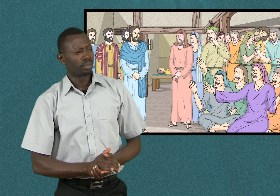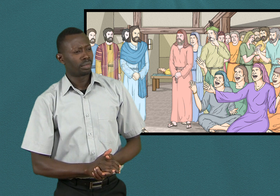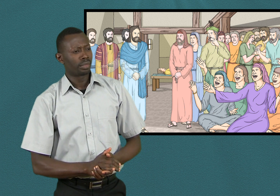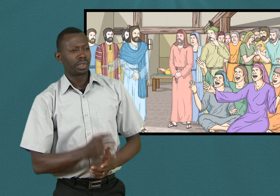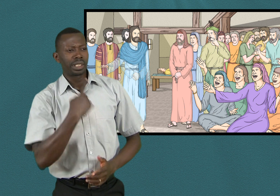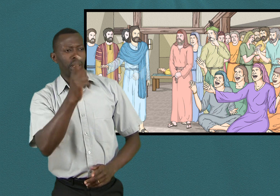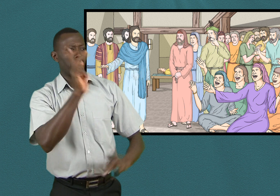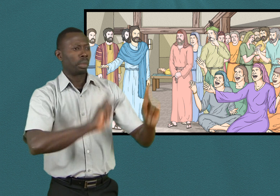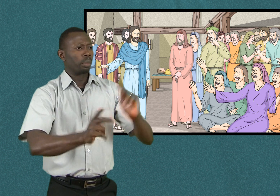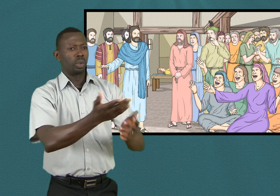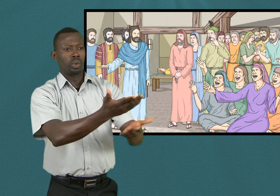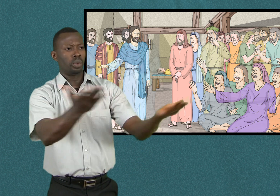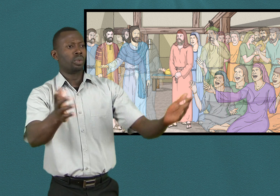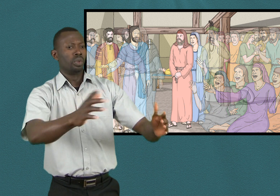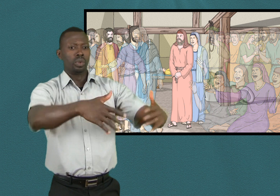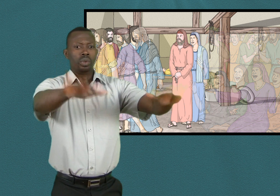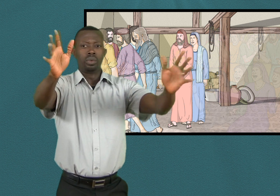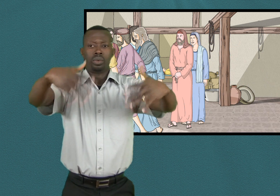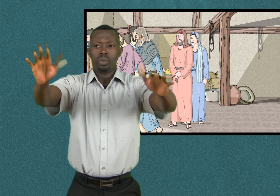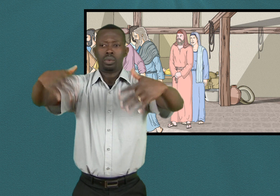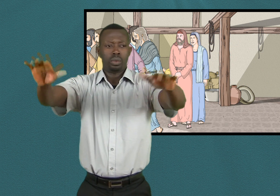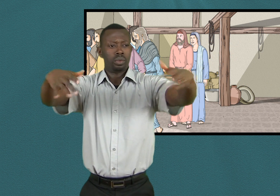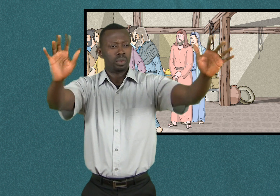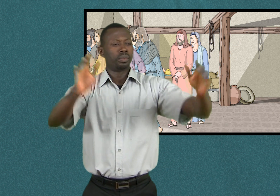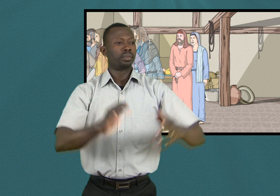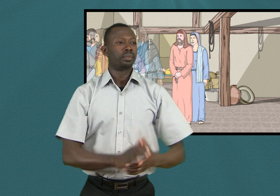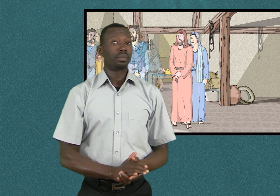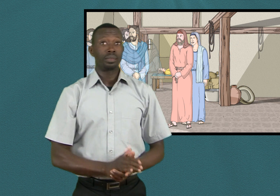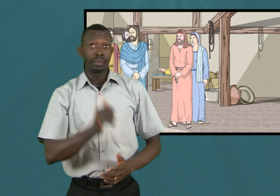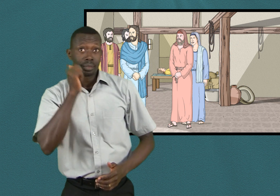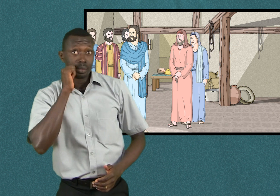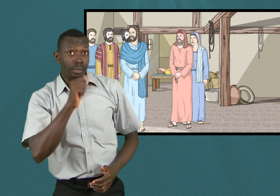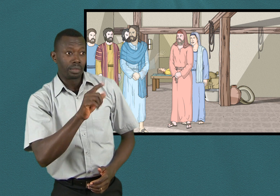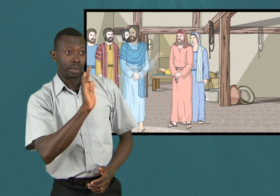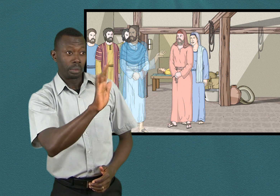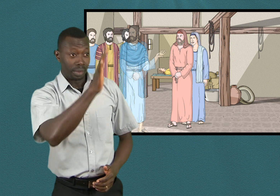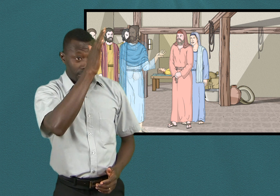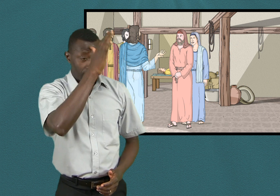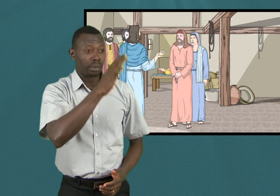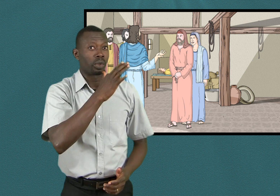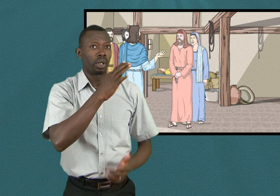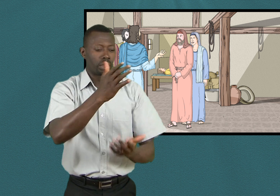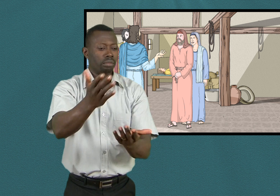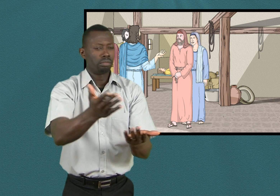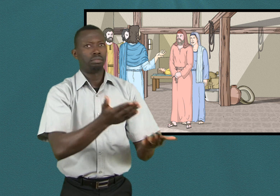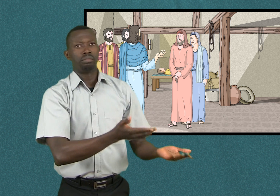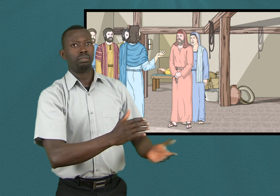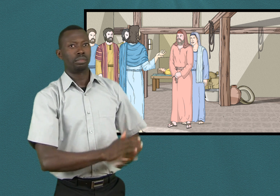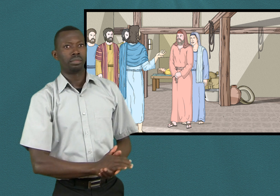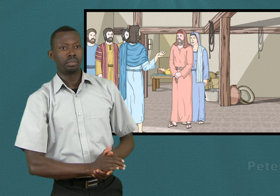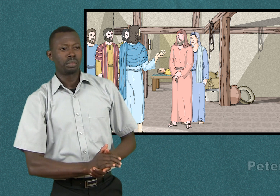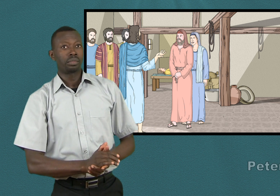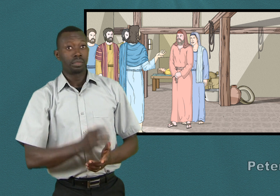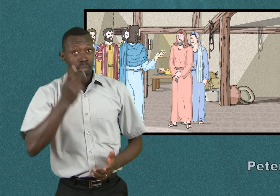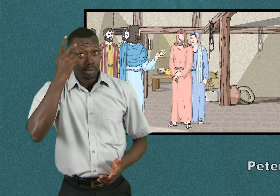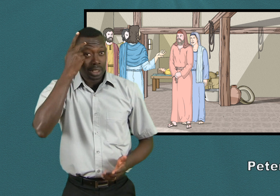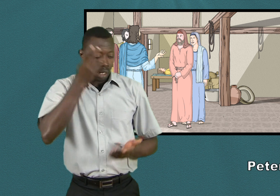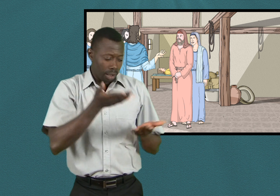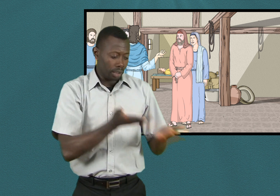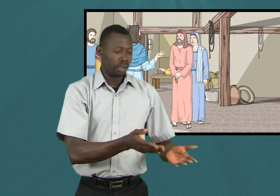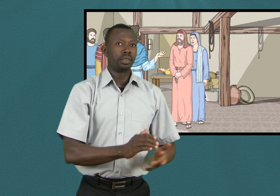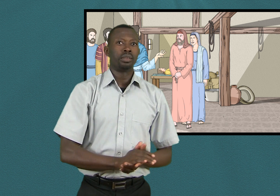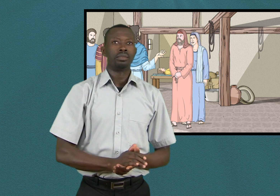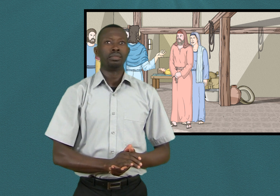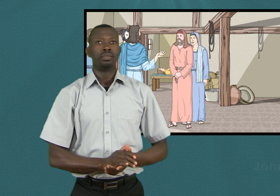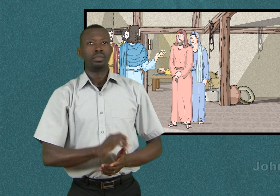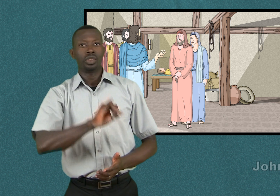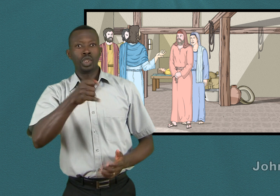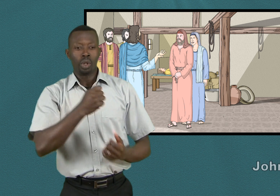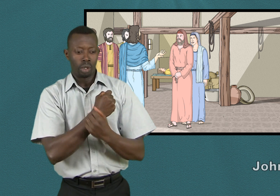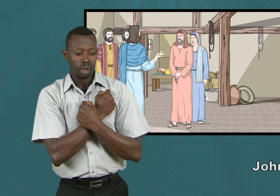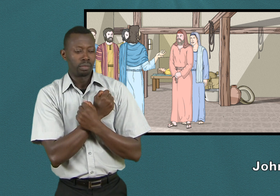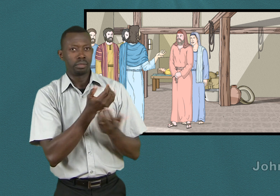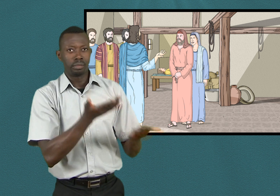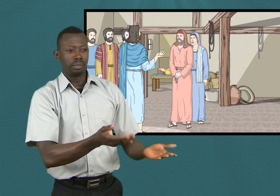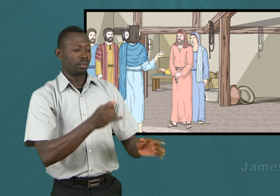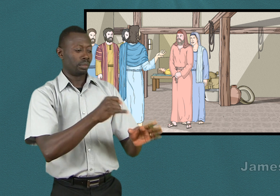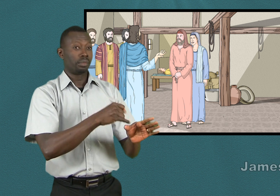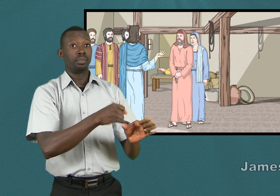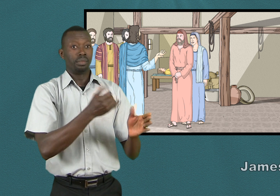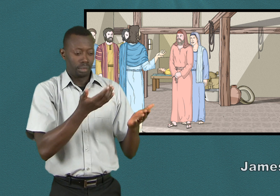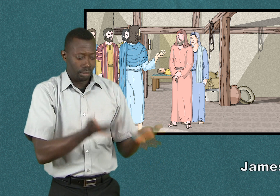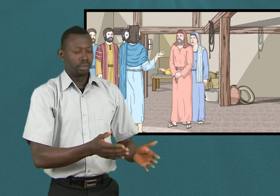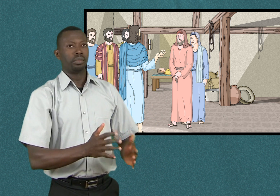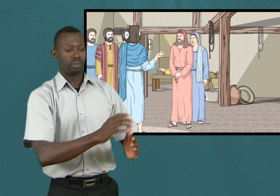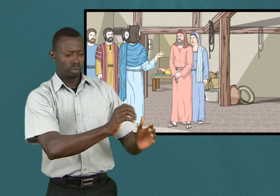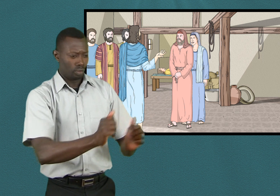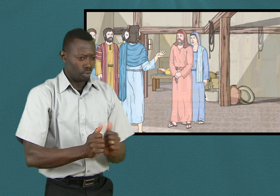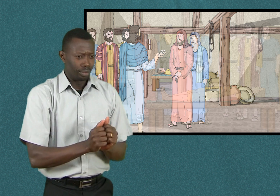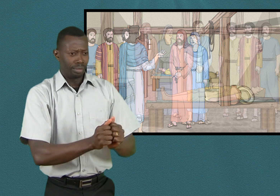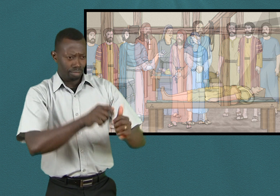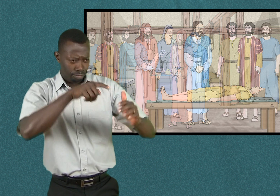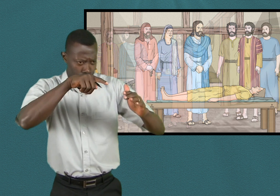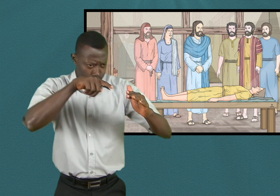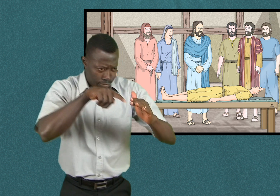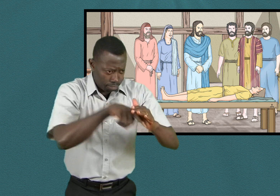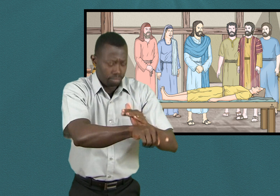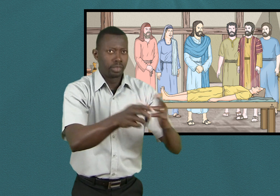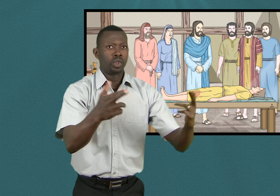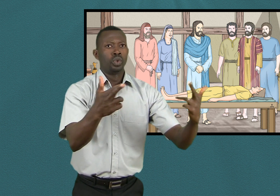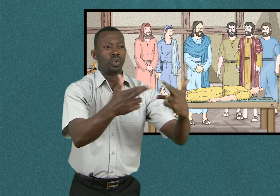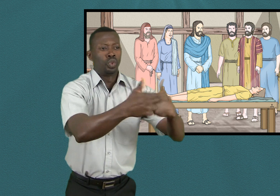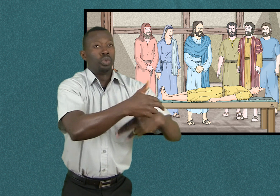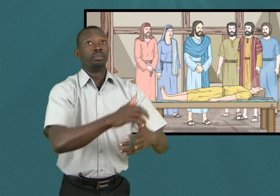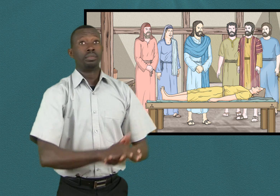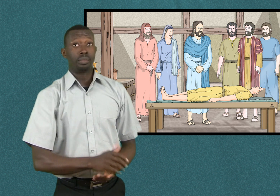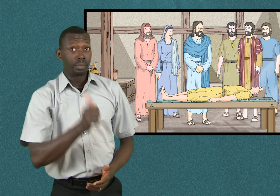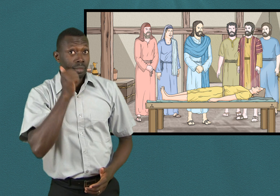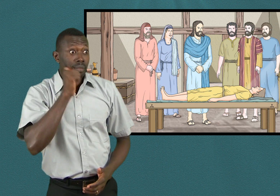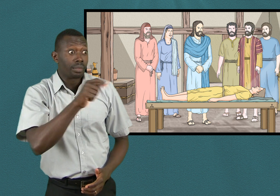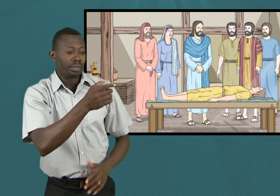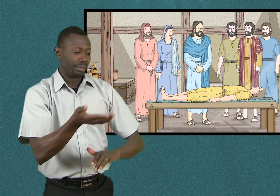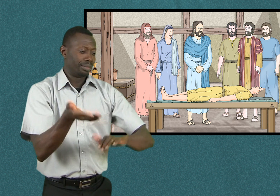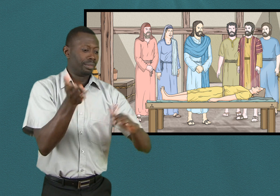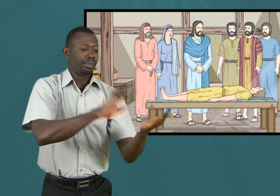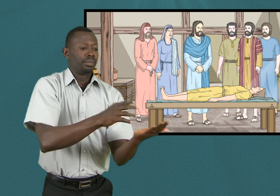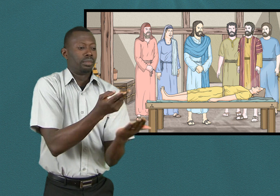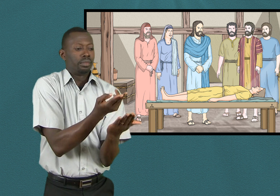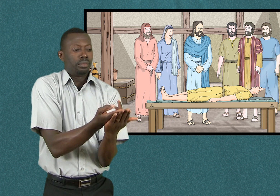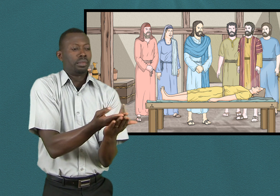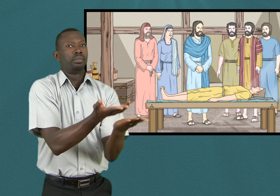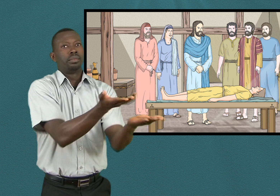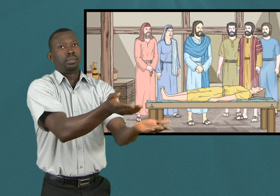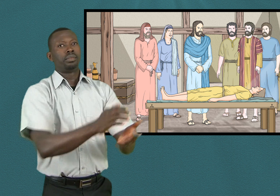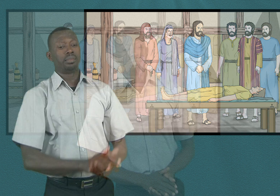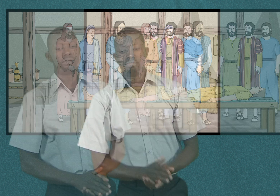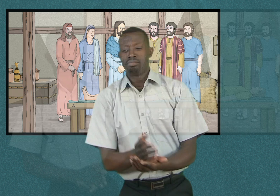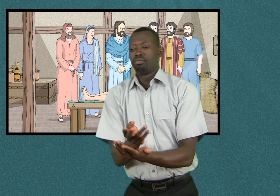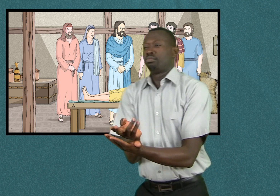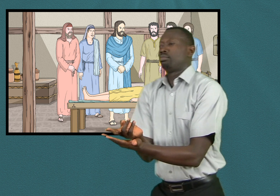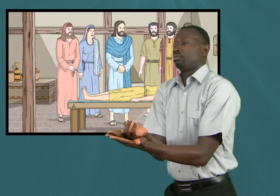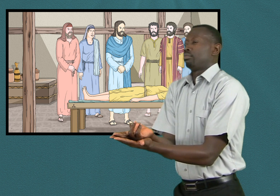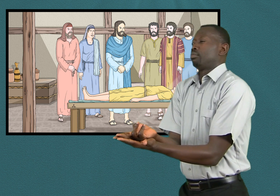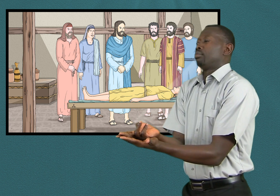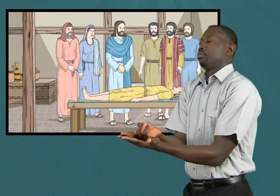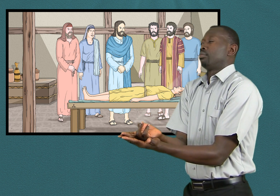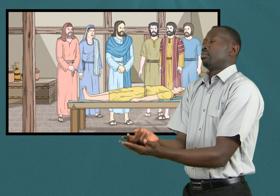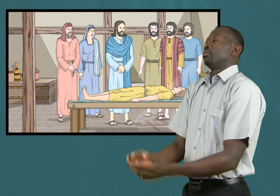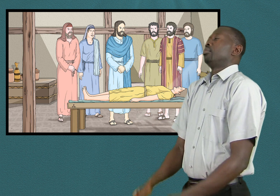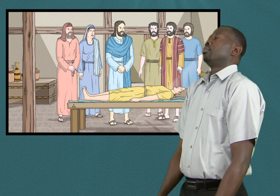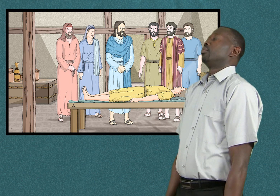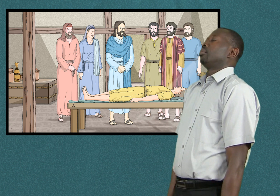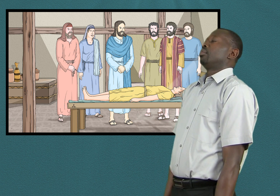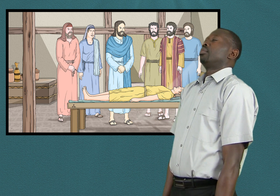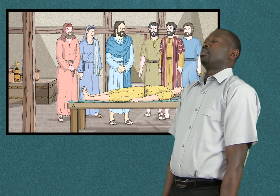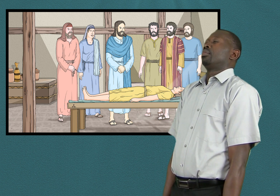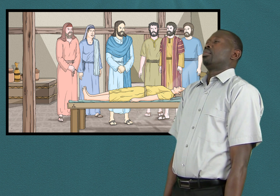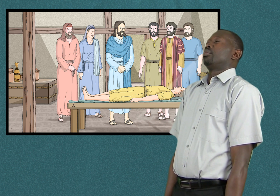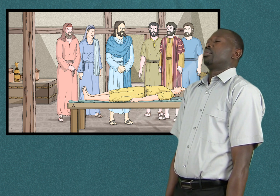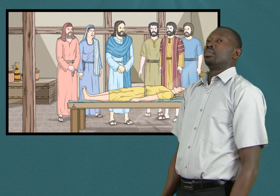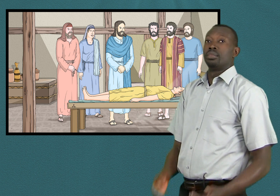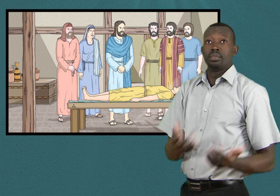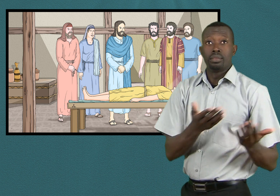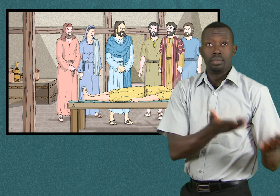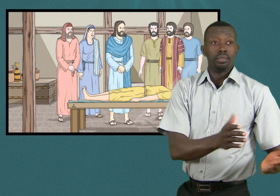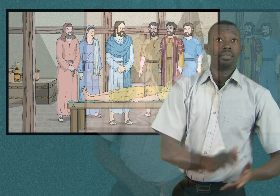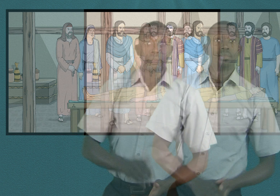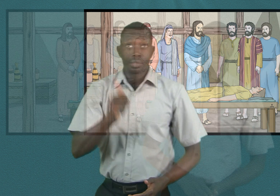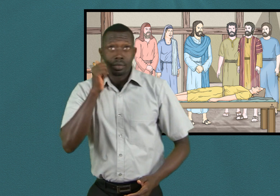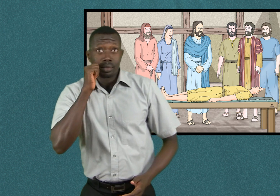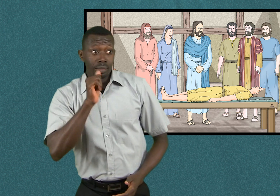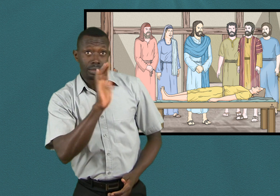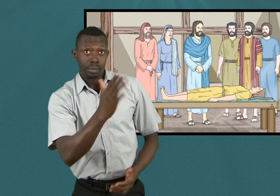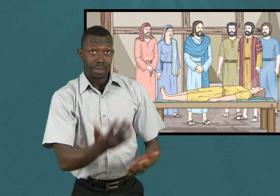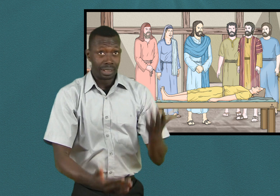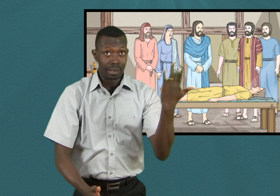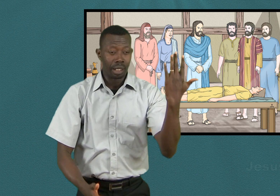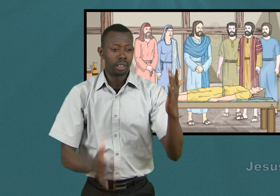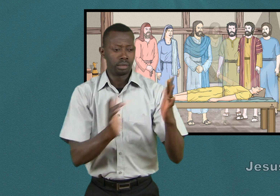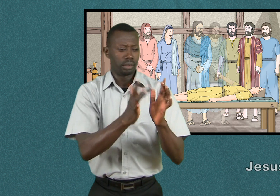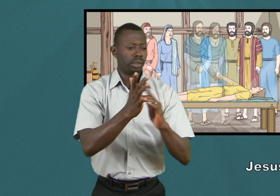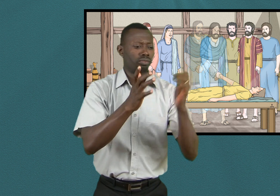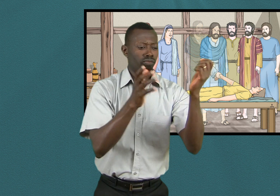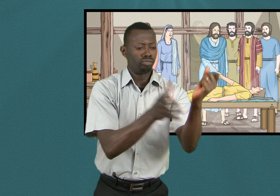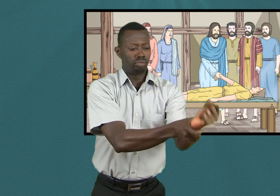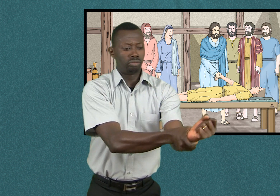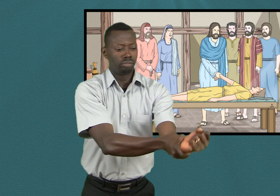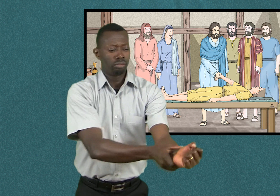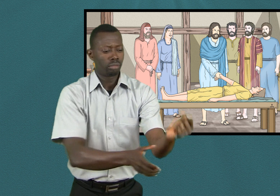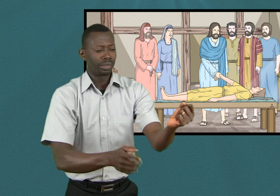After He had put them all outside, He took the child’s father and mother and His own companions, and went in to see the child.